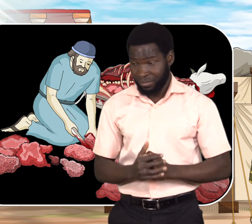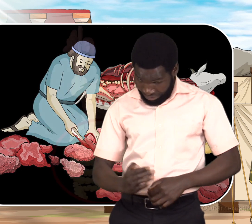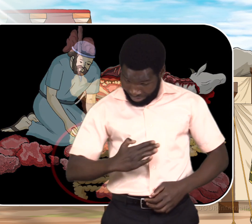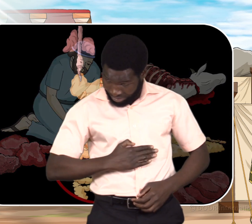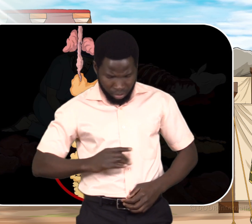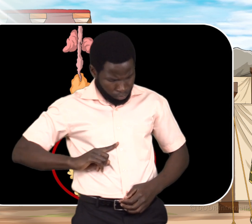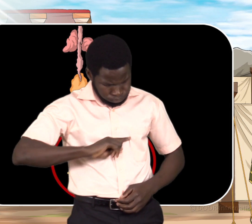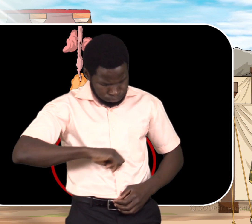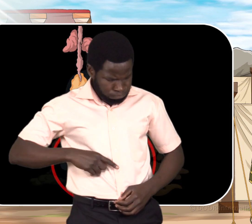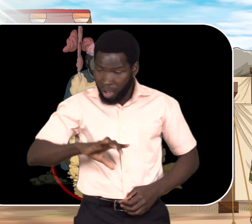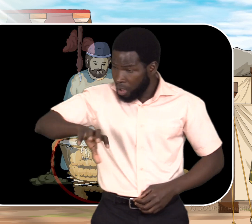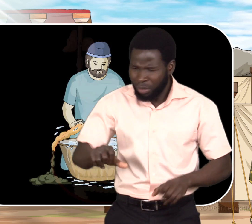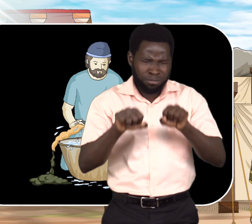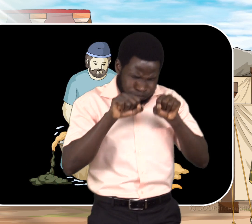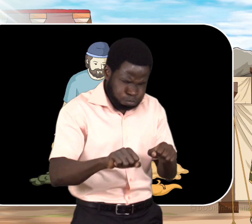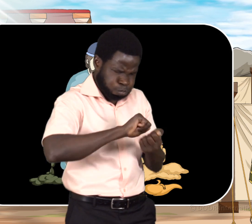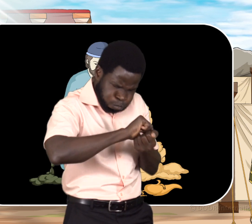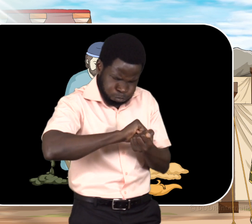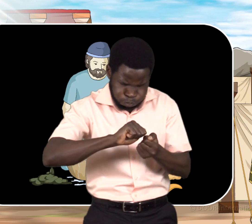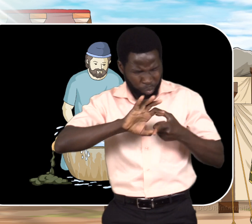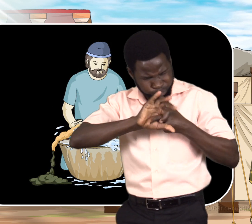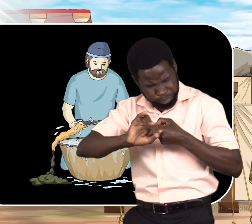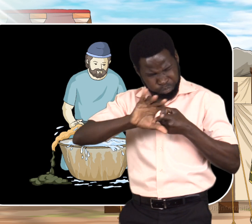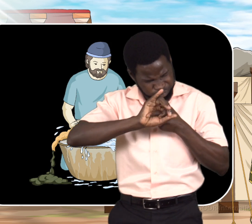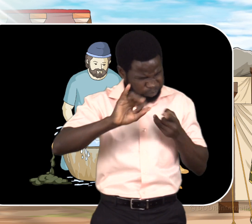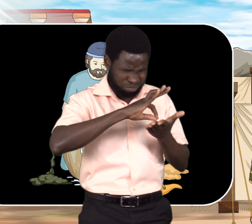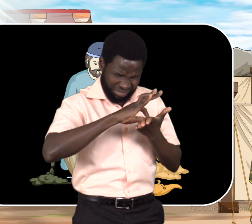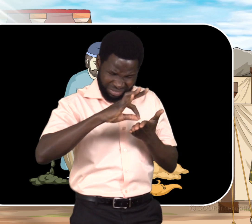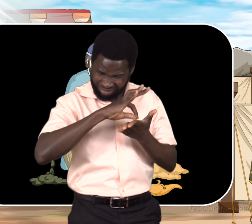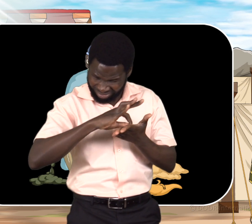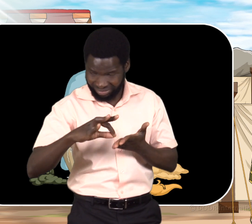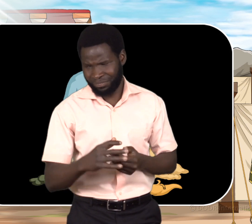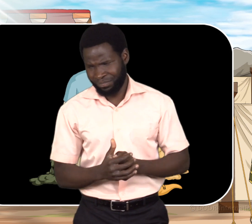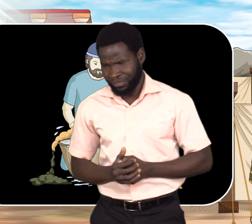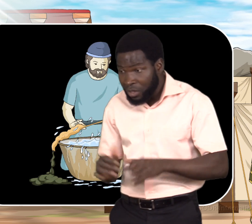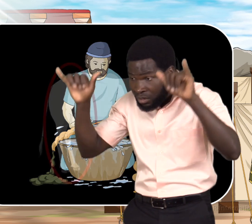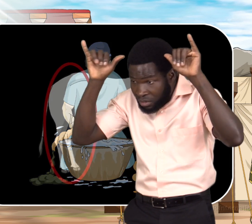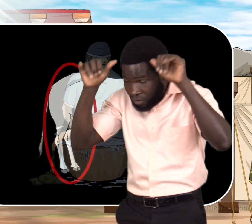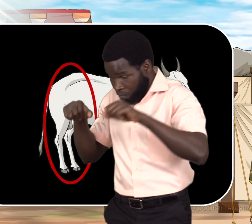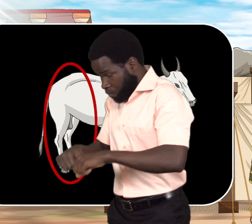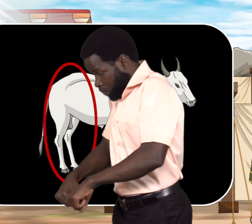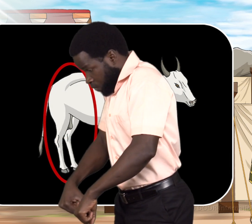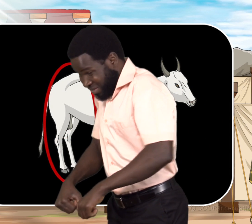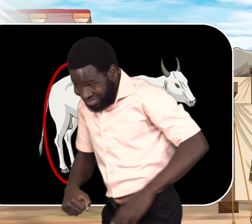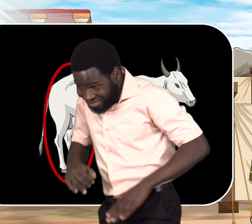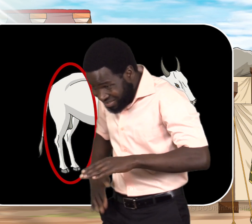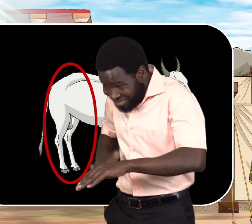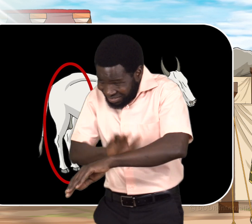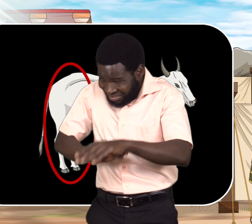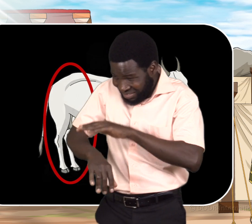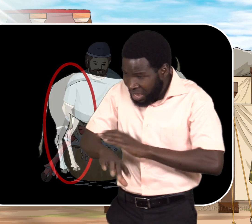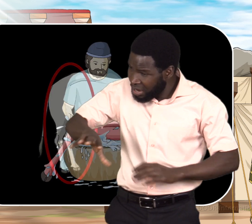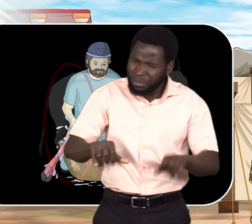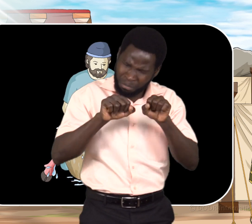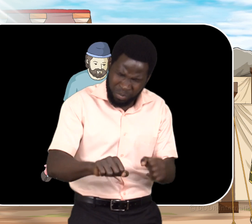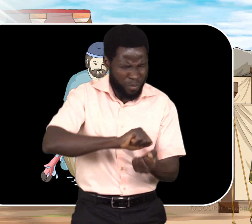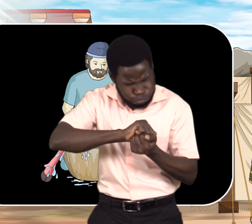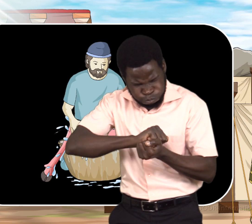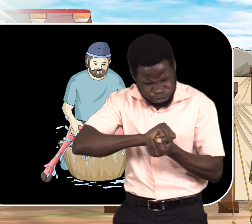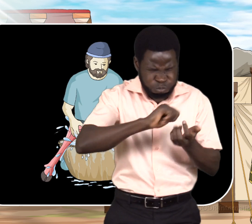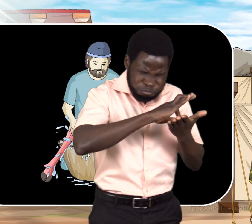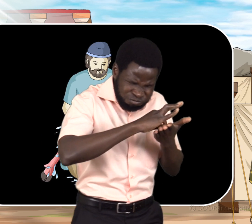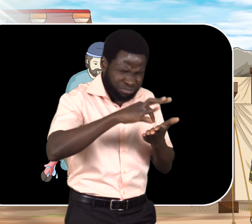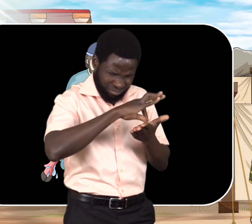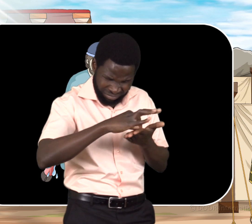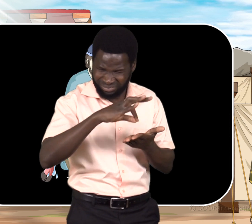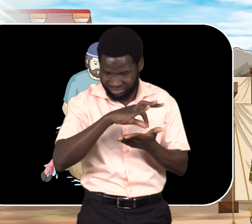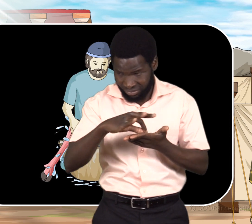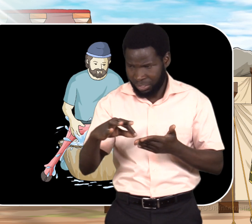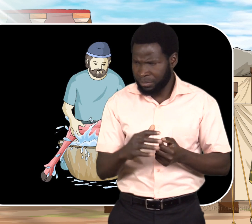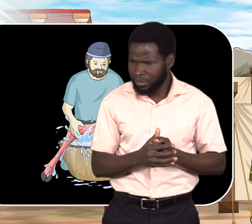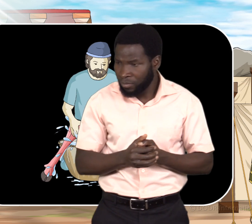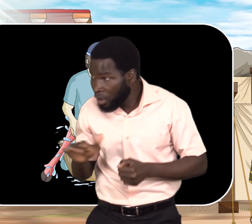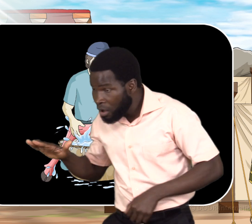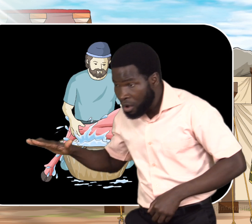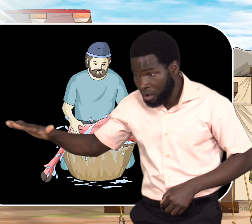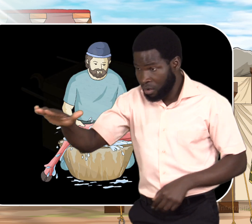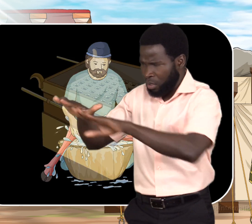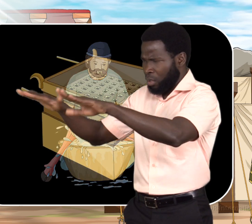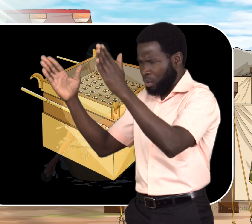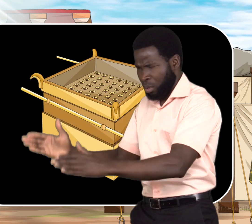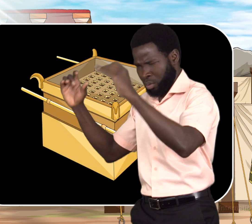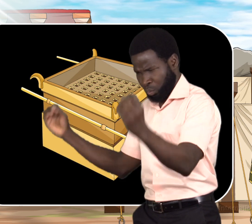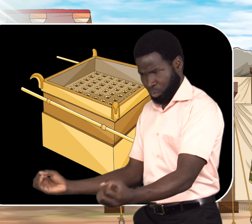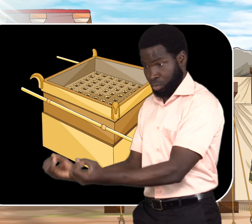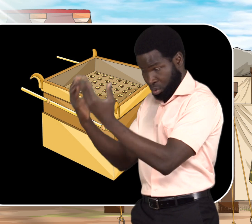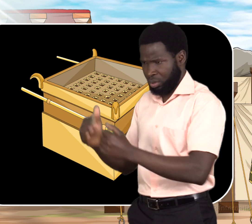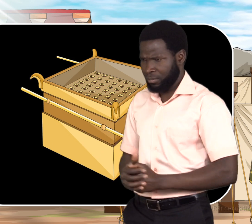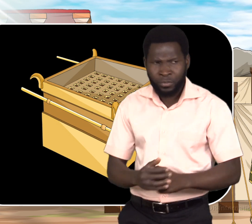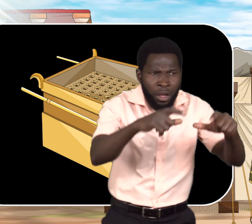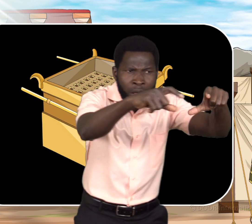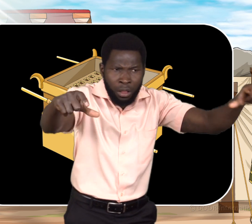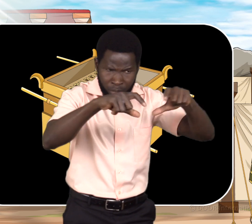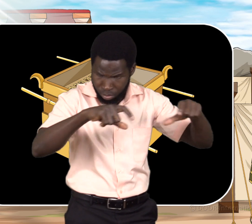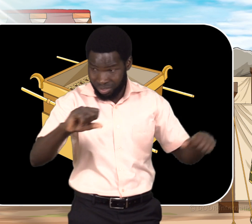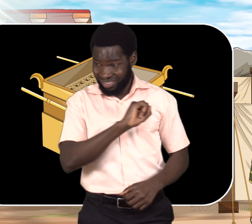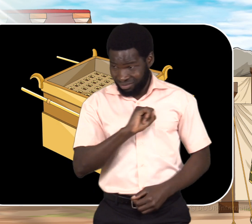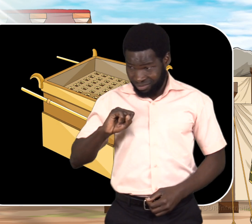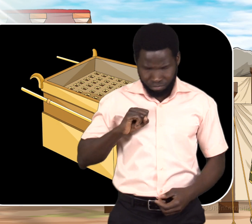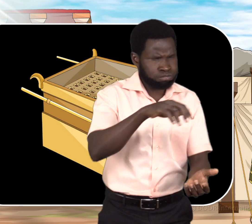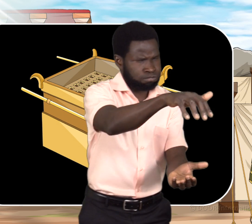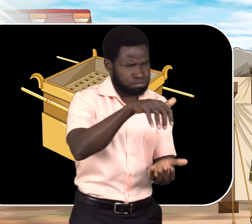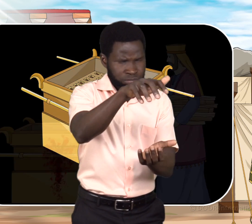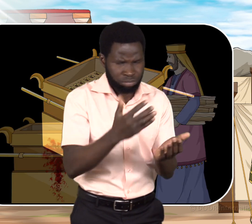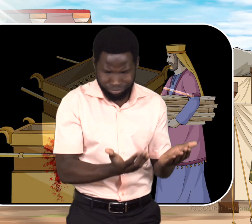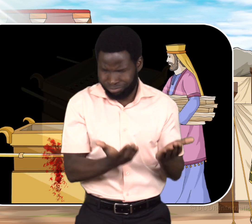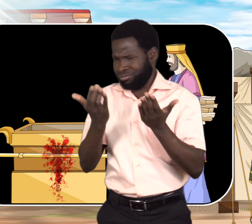The sons of Aaron the priest shall put a fire on the altar and arrange wood on the fire.